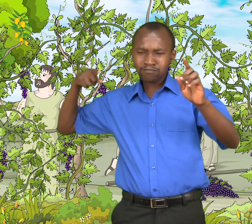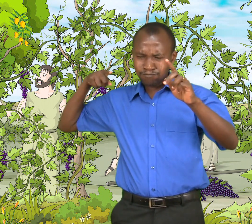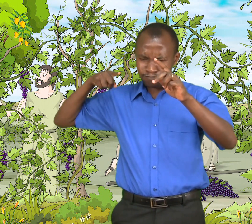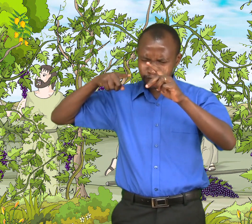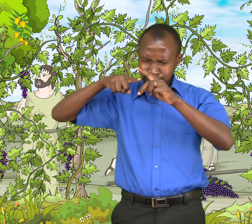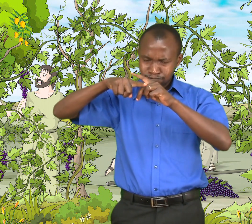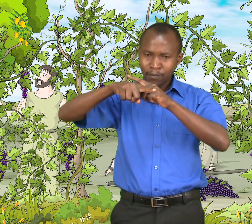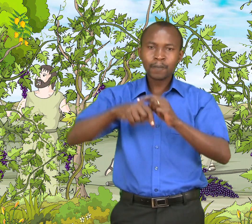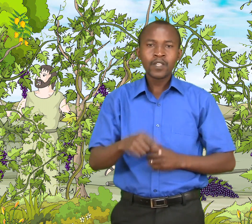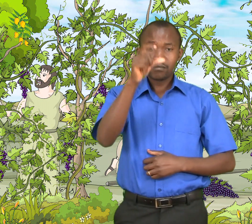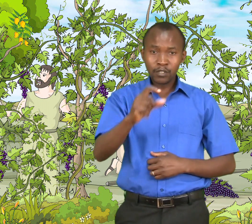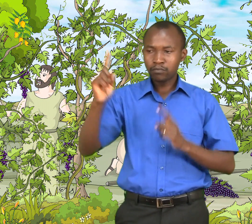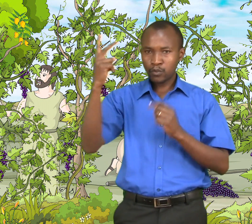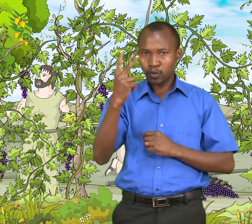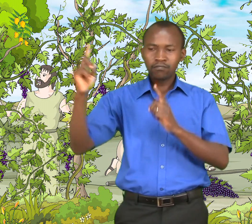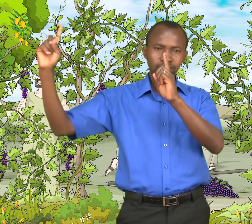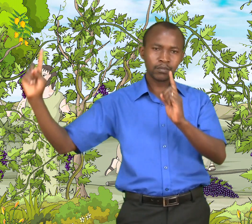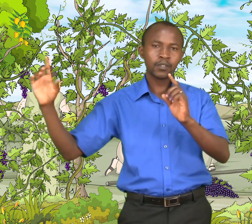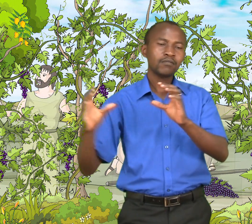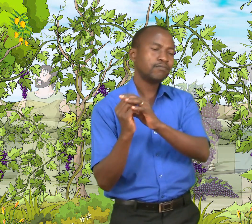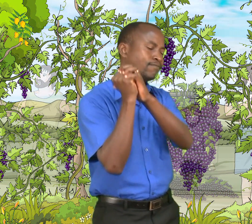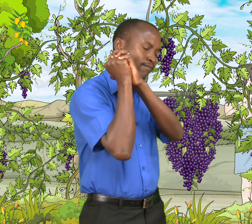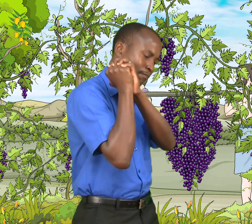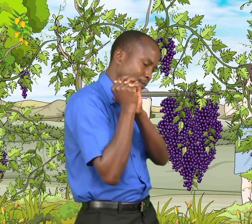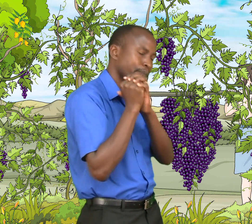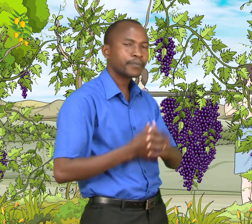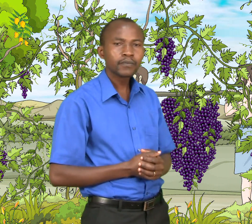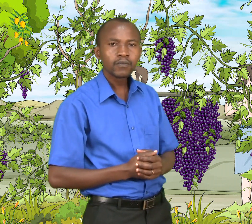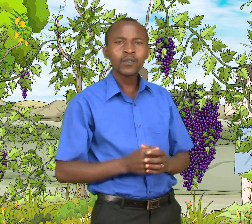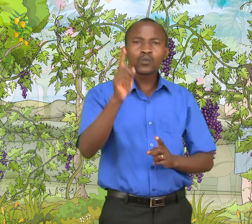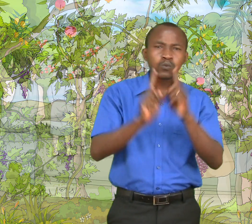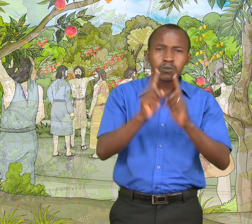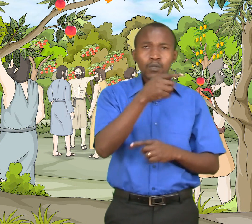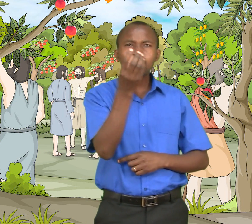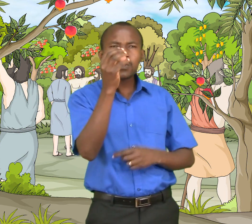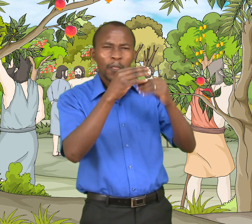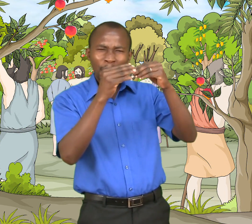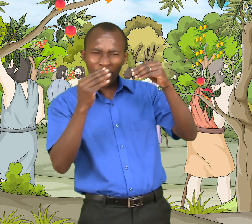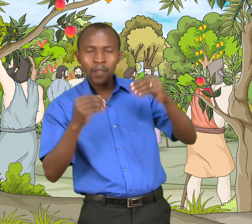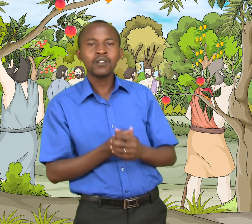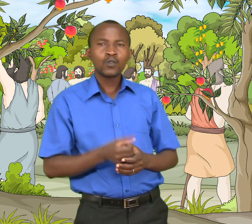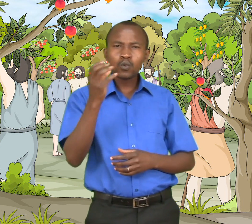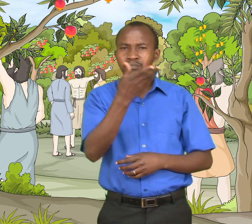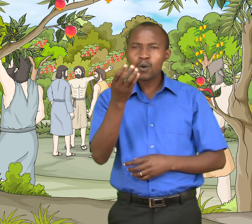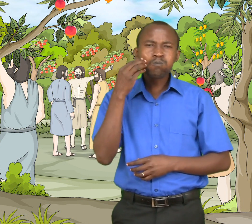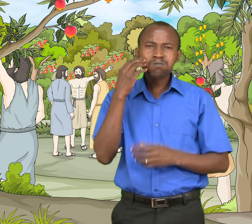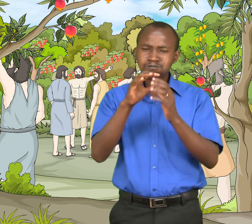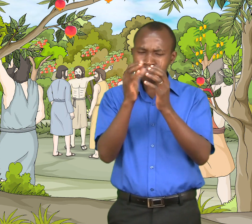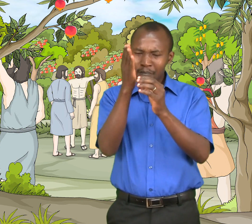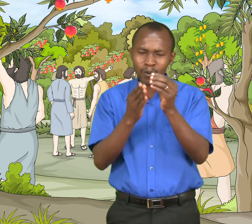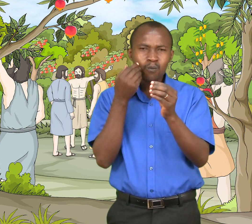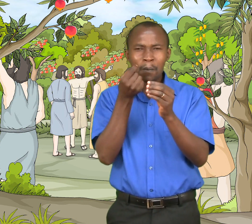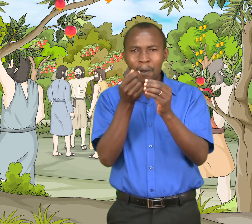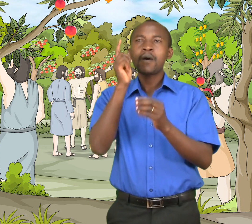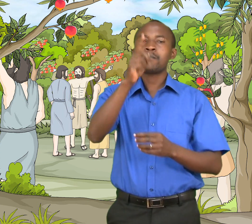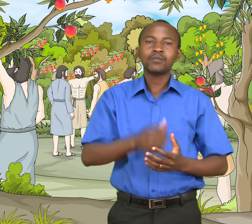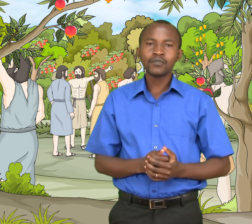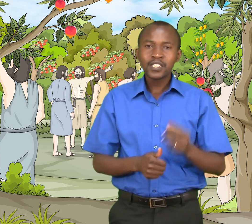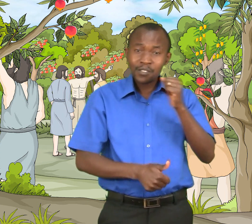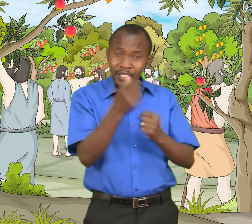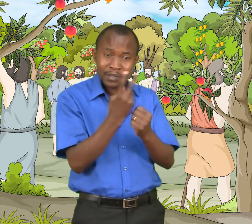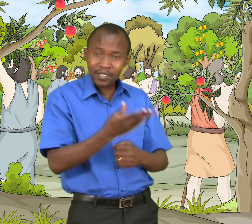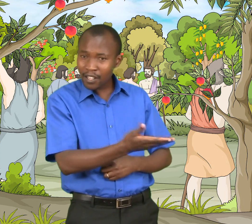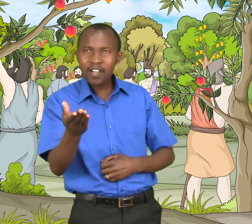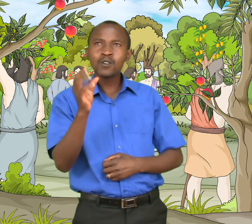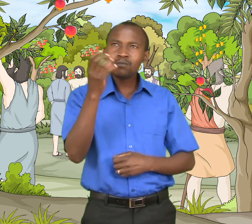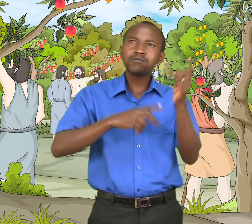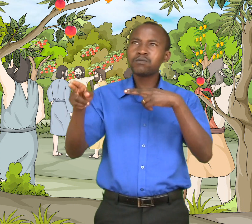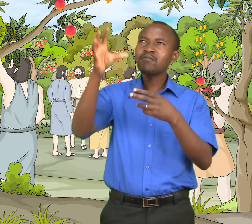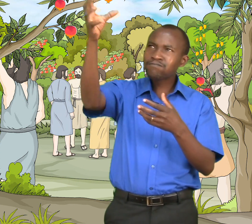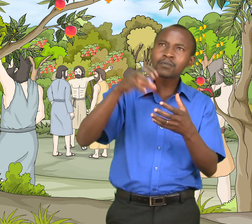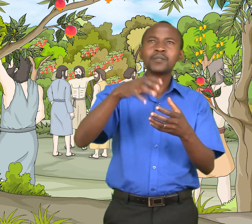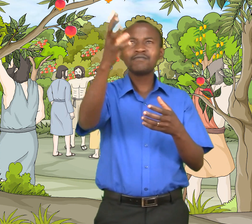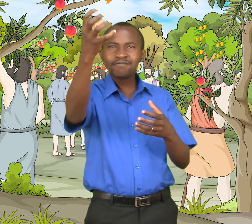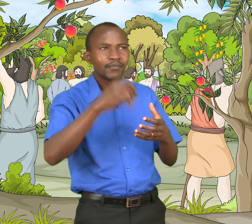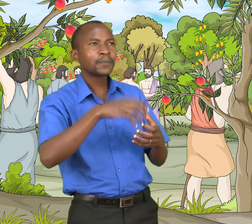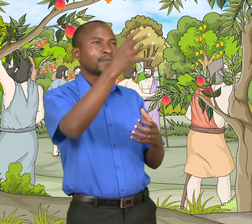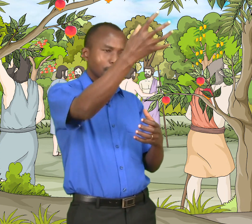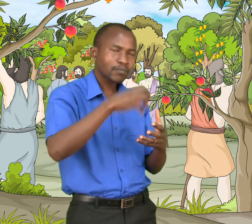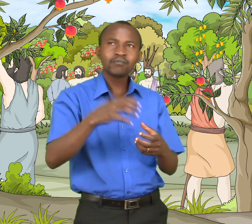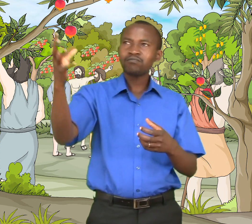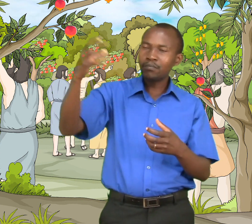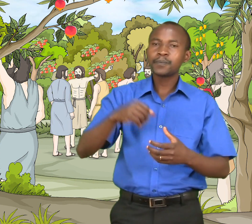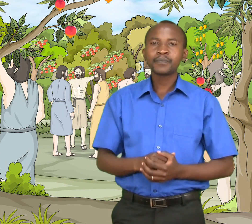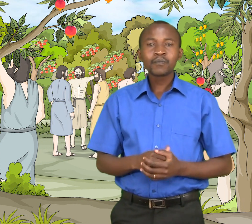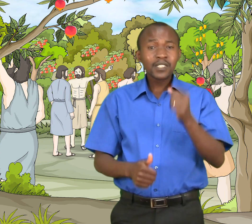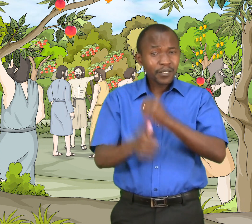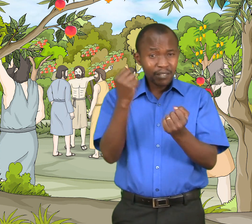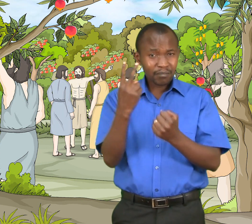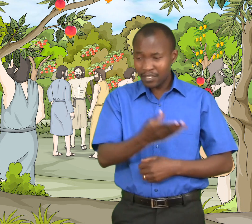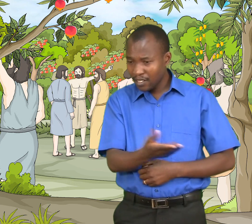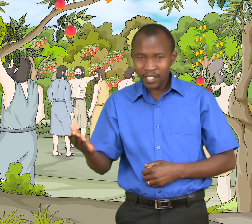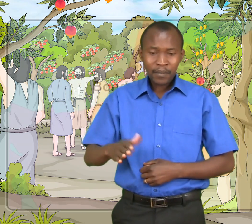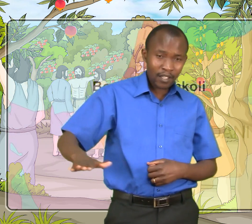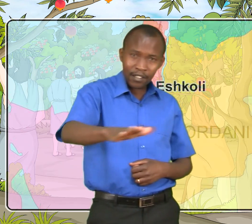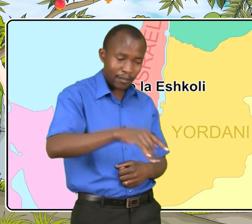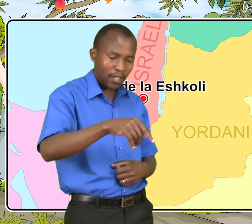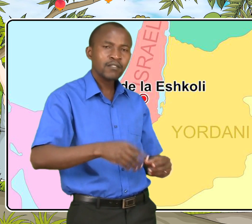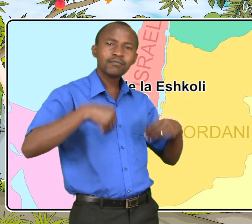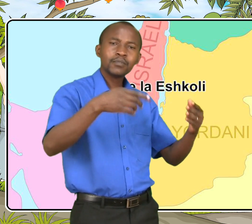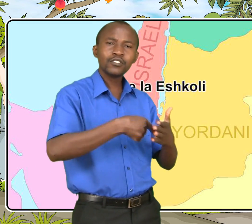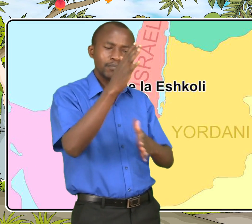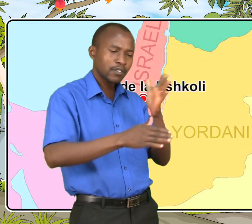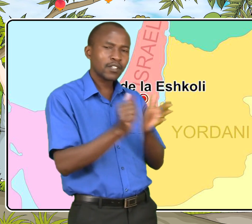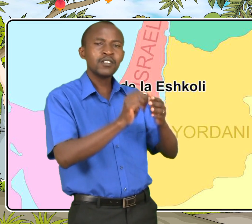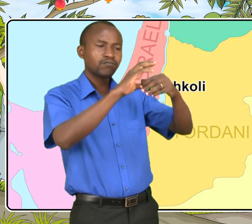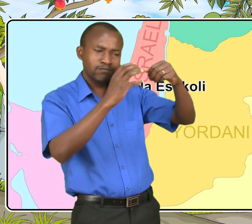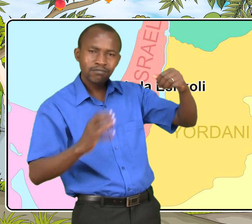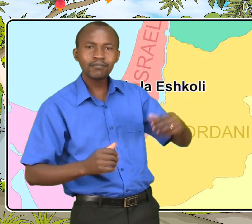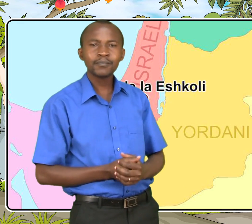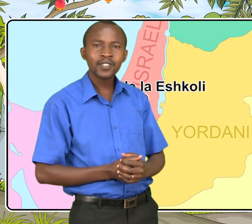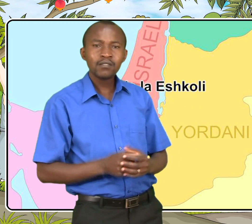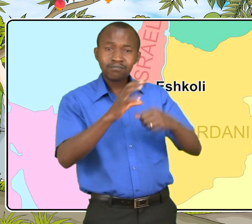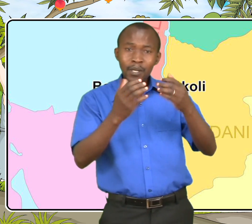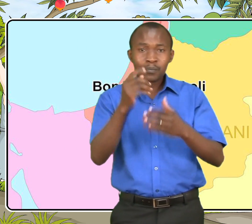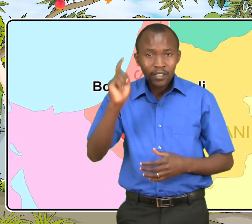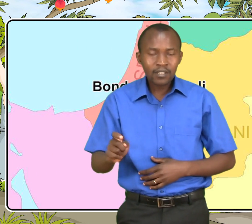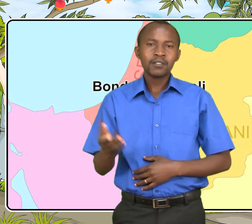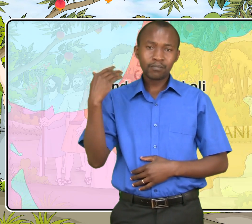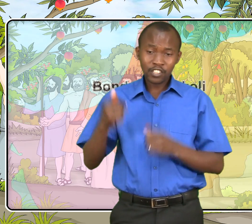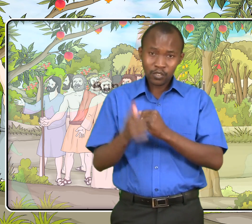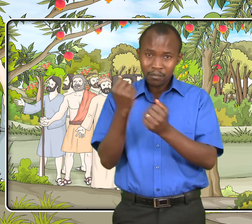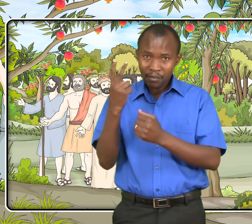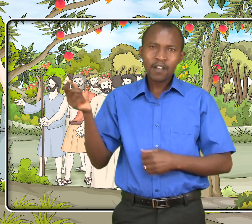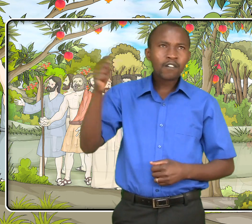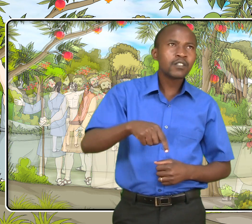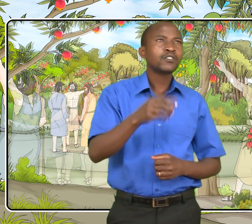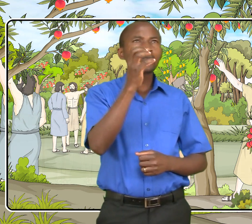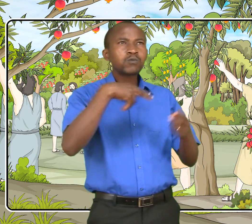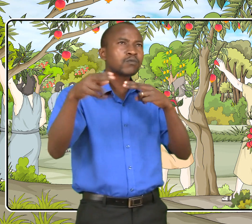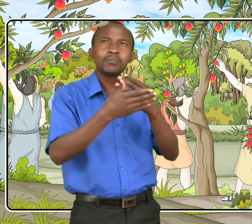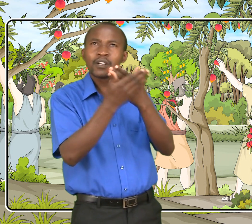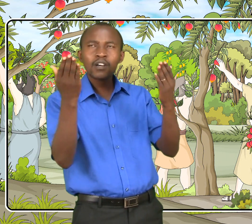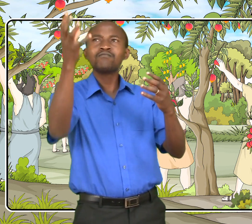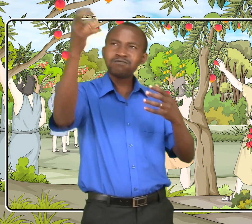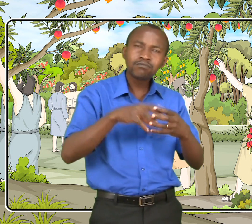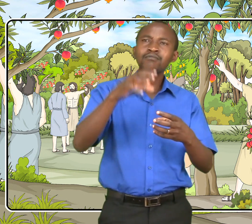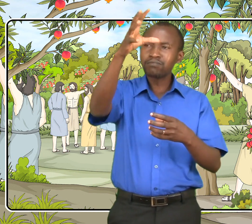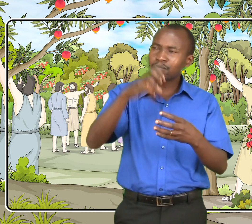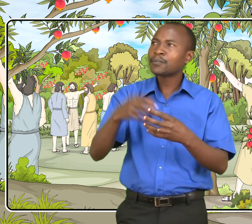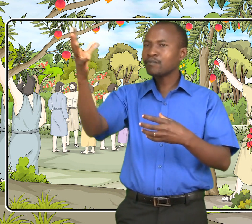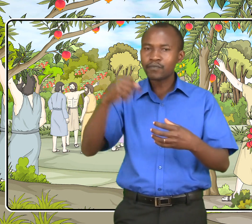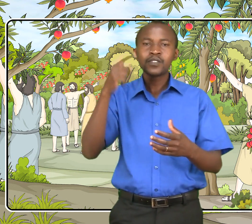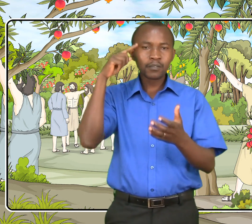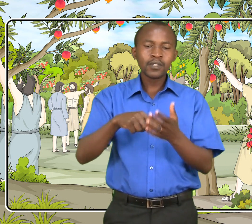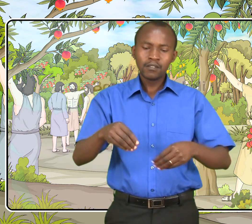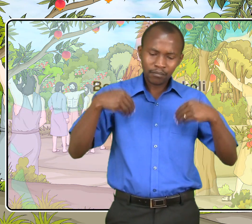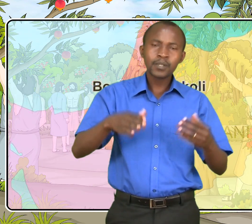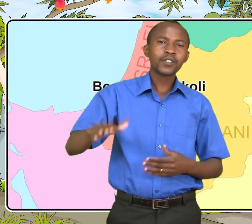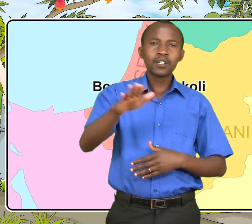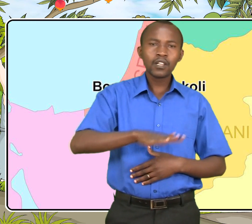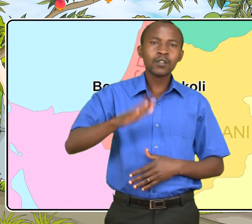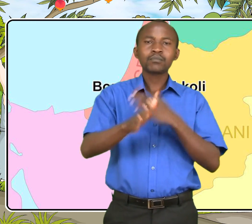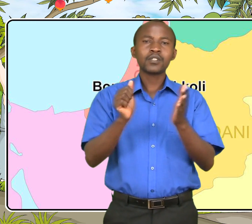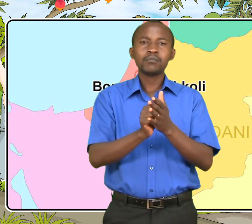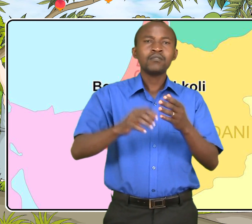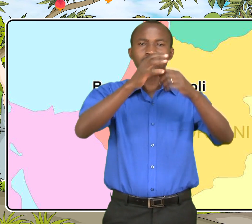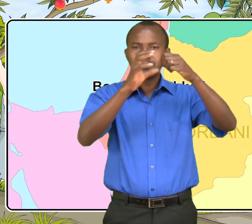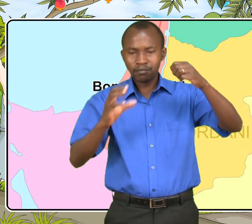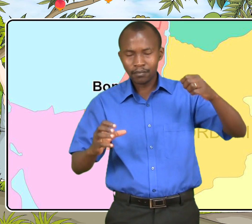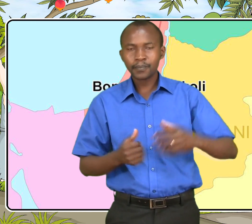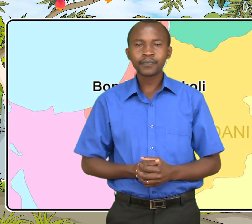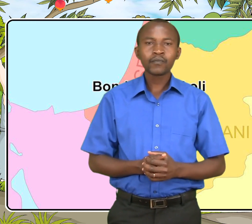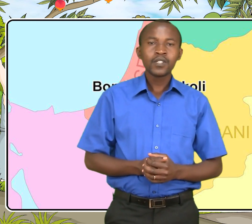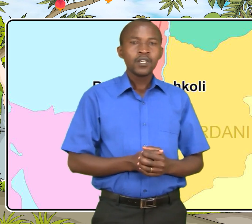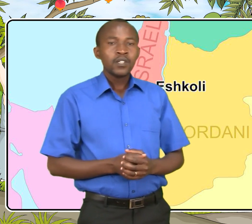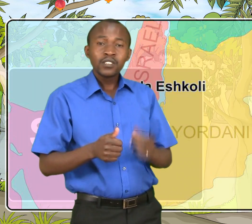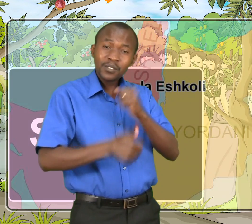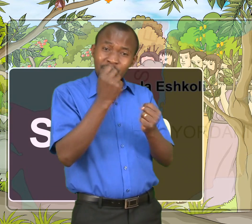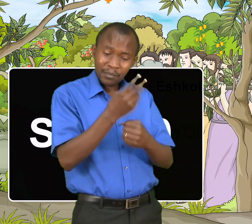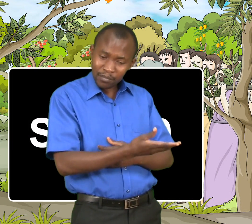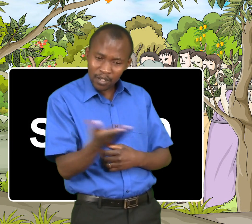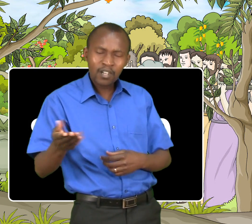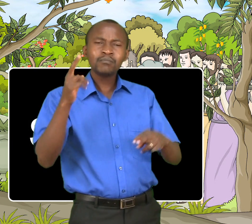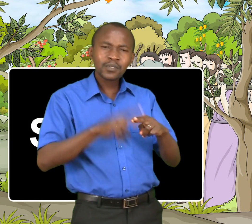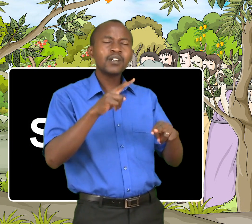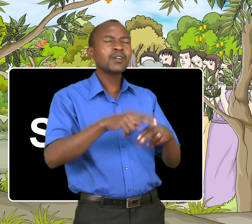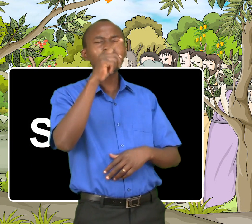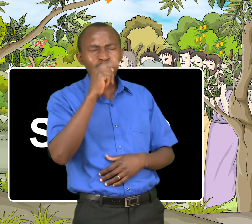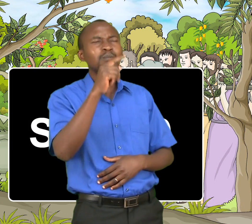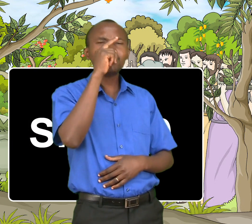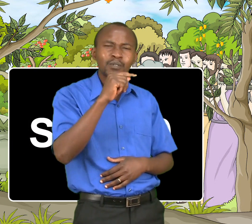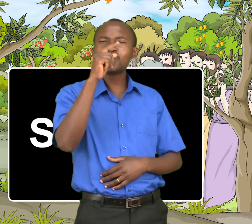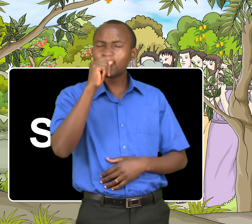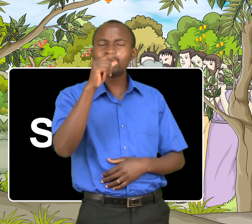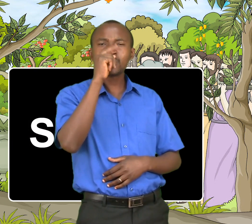They also took some pomegranates and figs. Because of the cluster of grapes the Israelites cut there, that place was called the Valley of Eshcol.